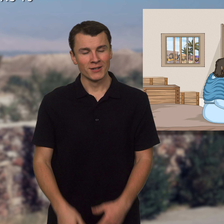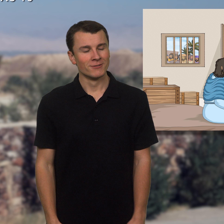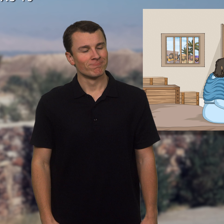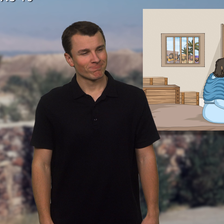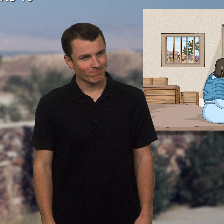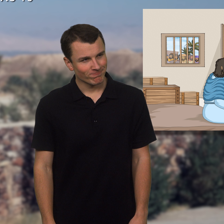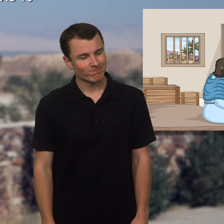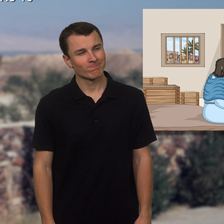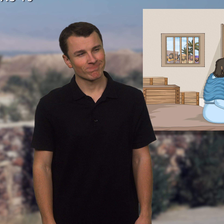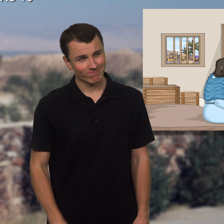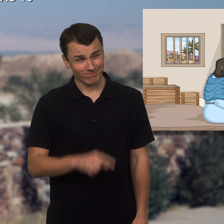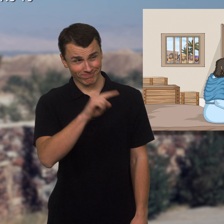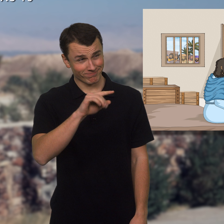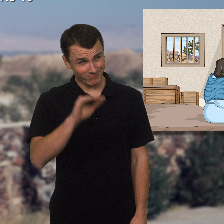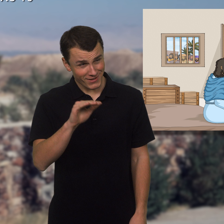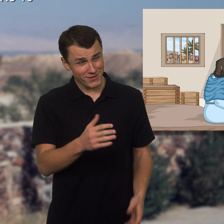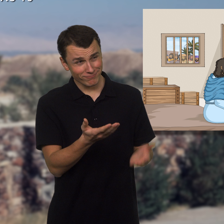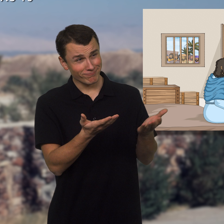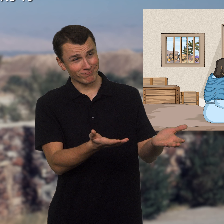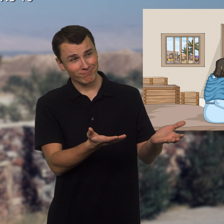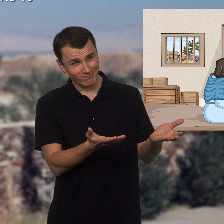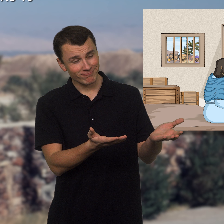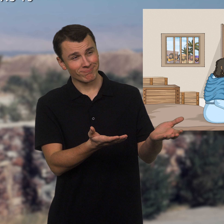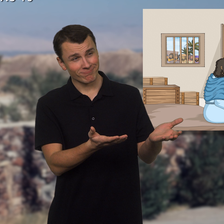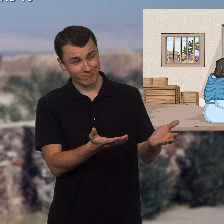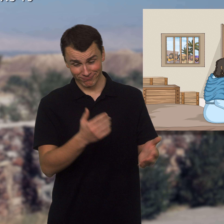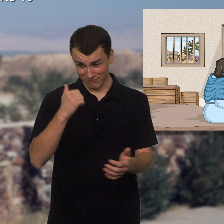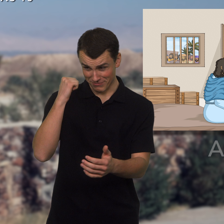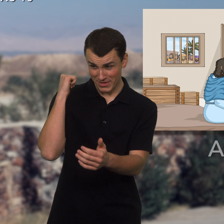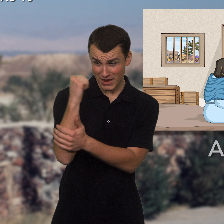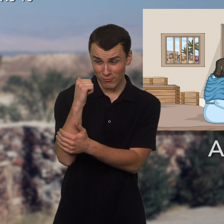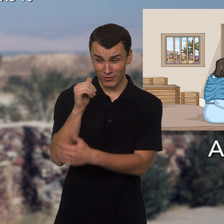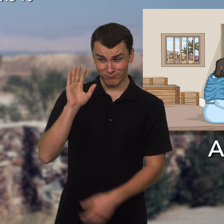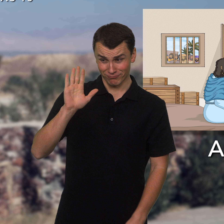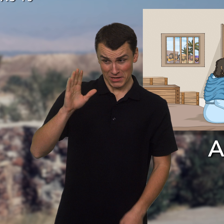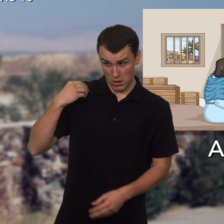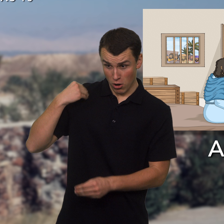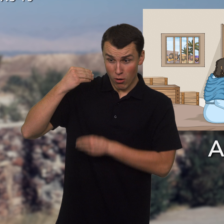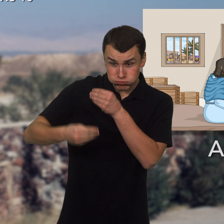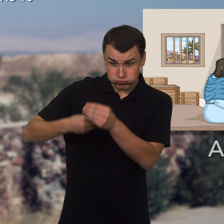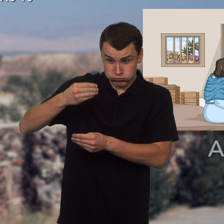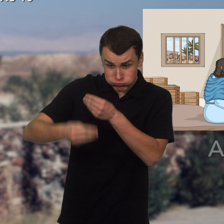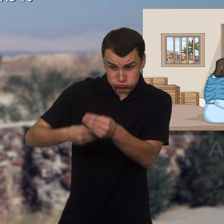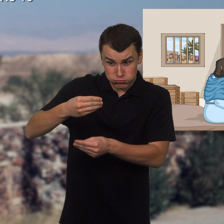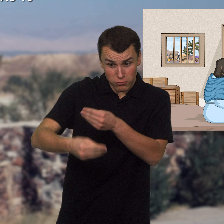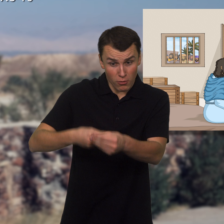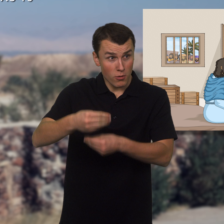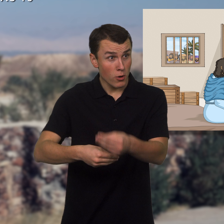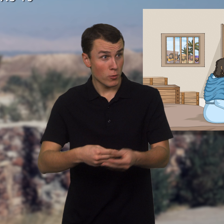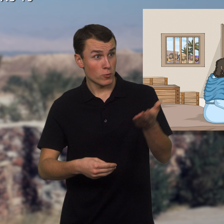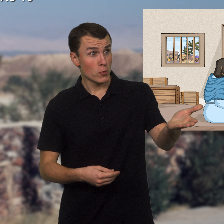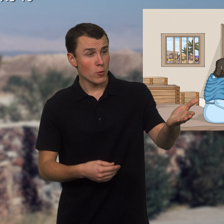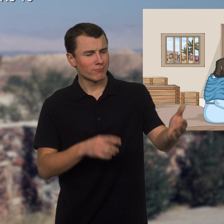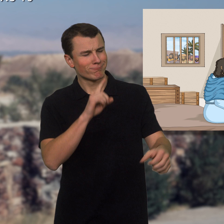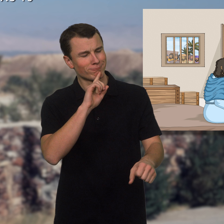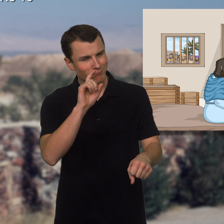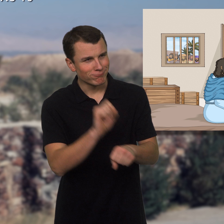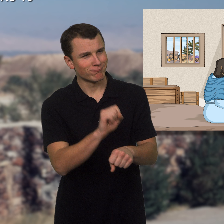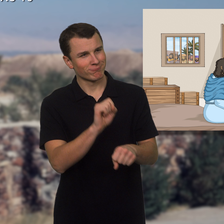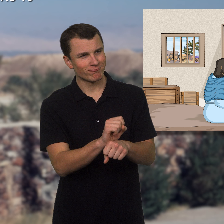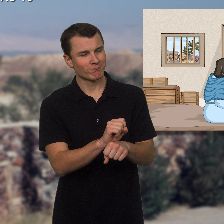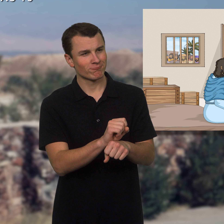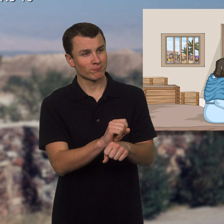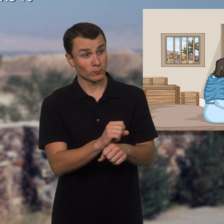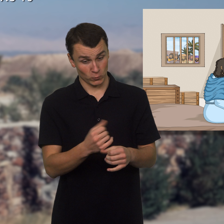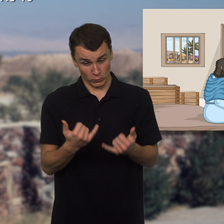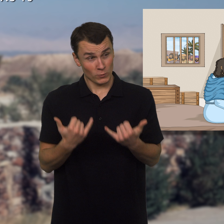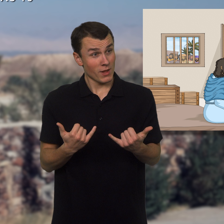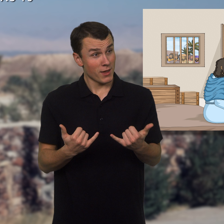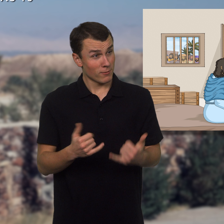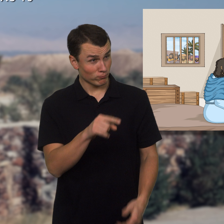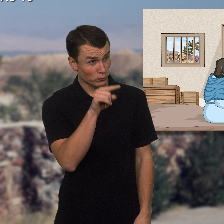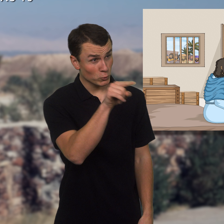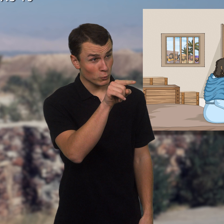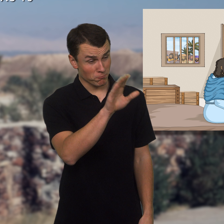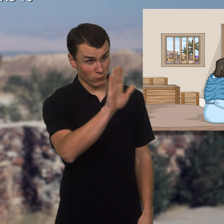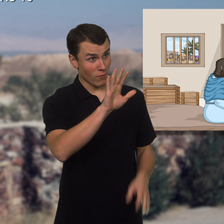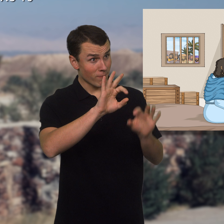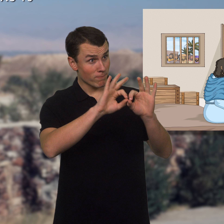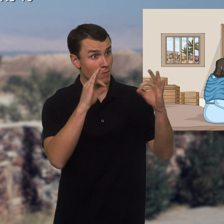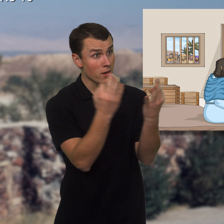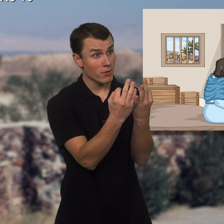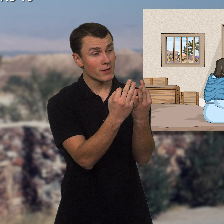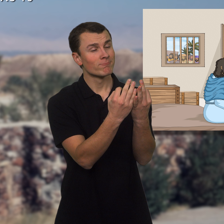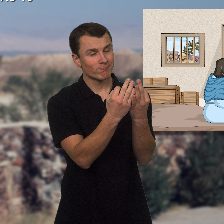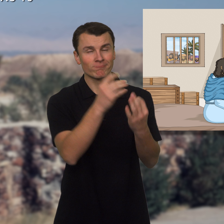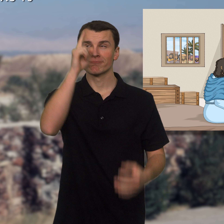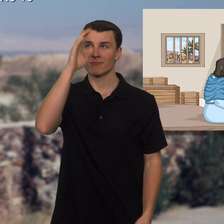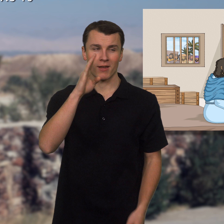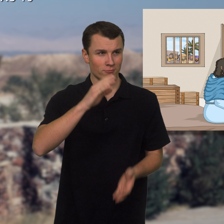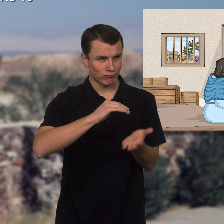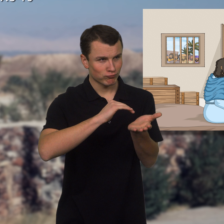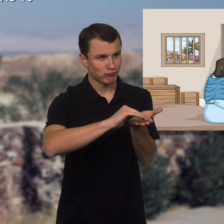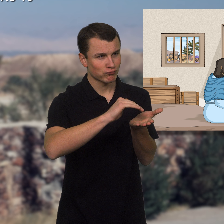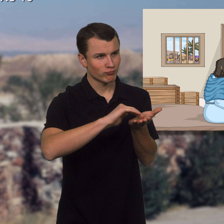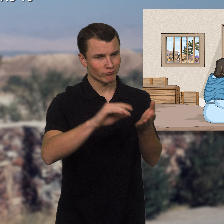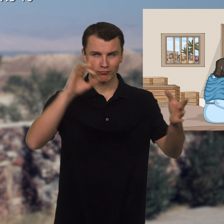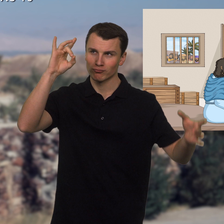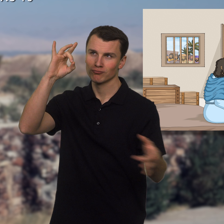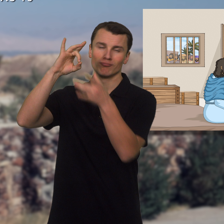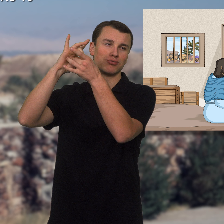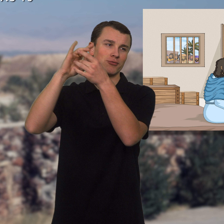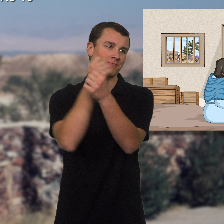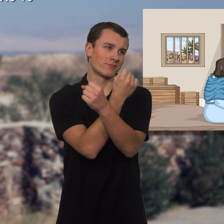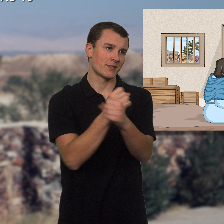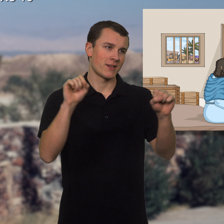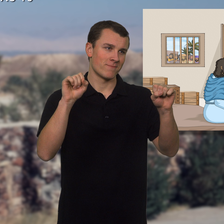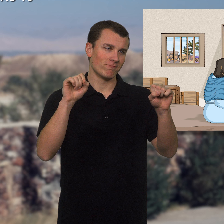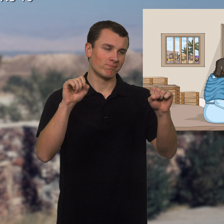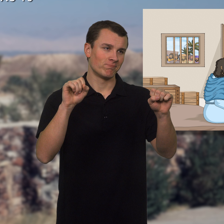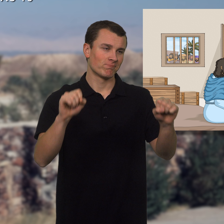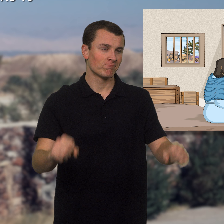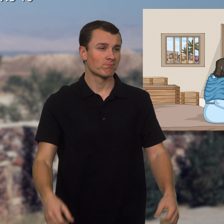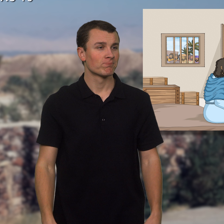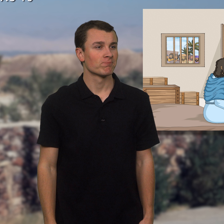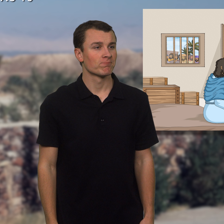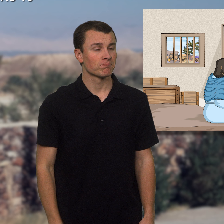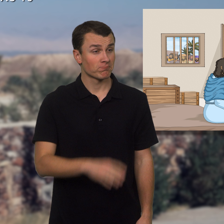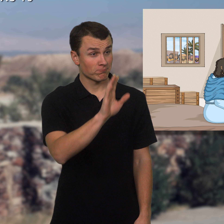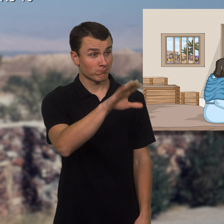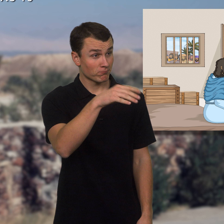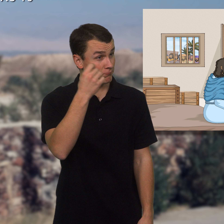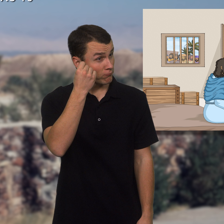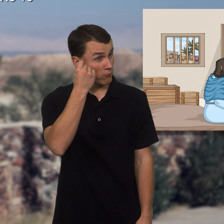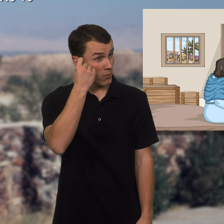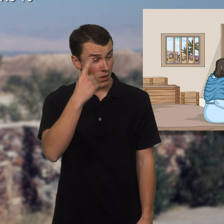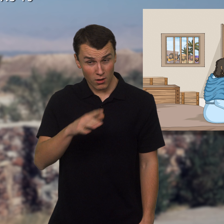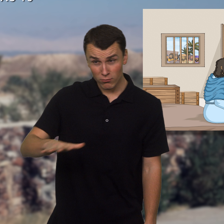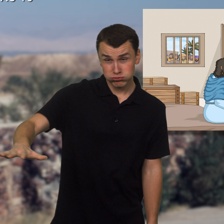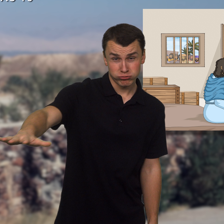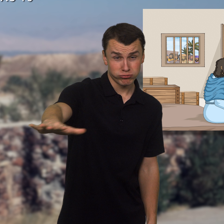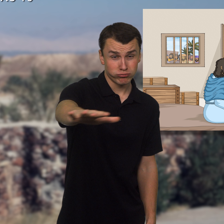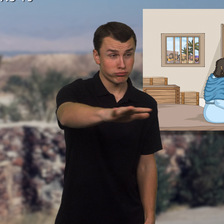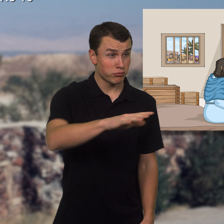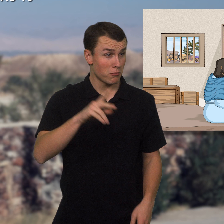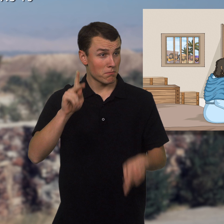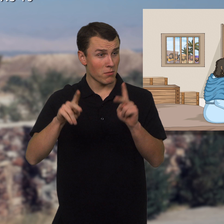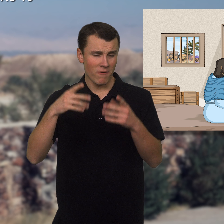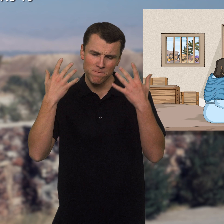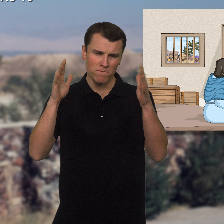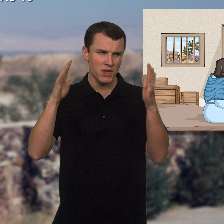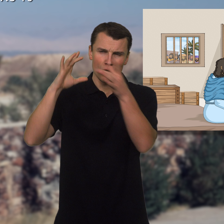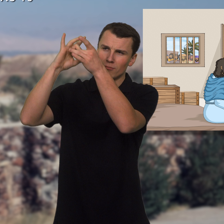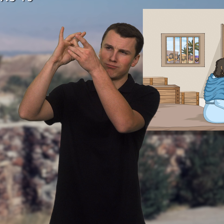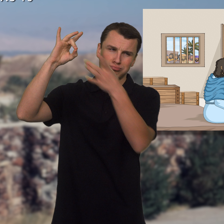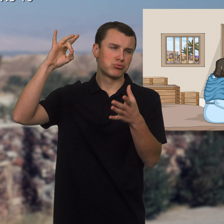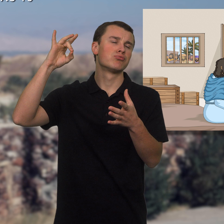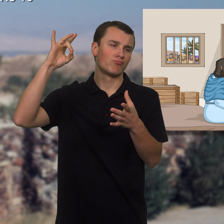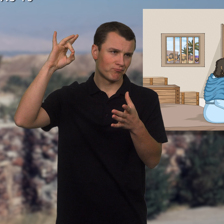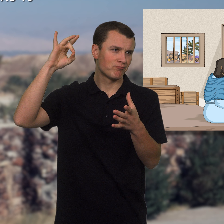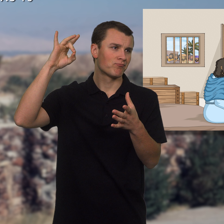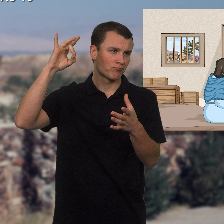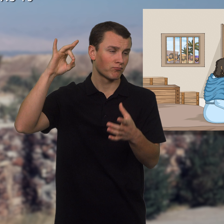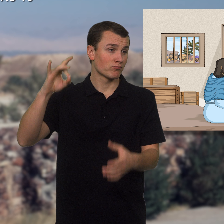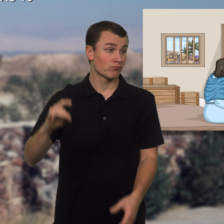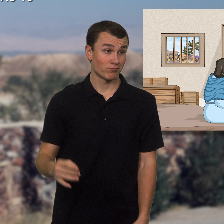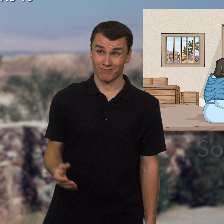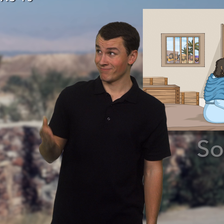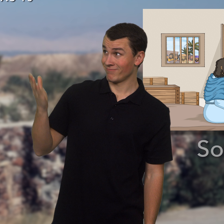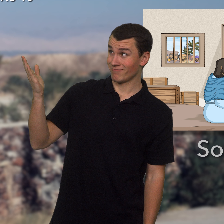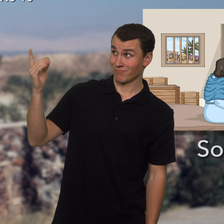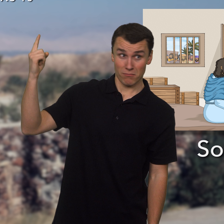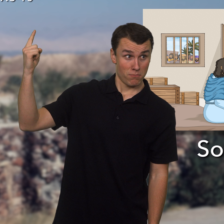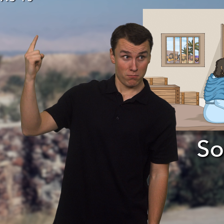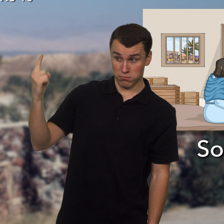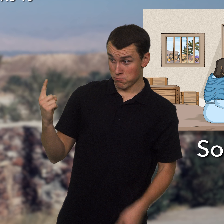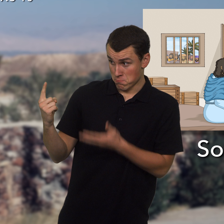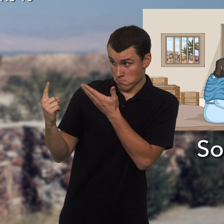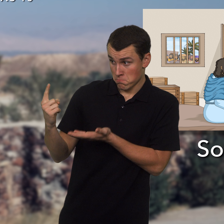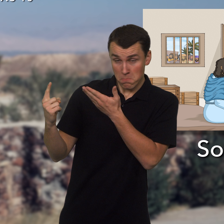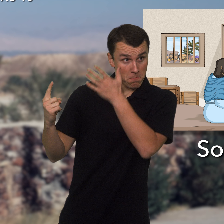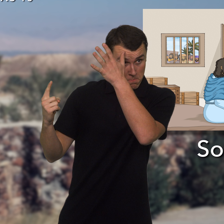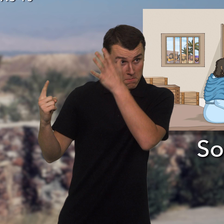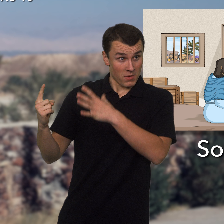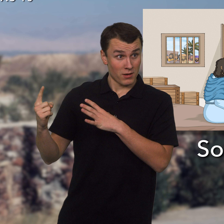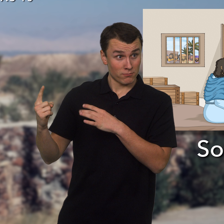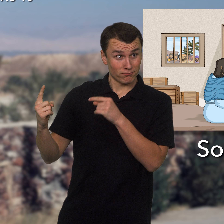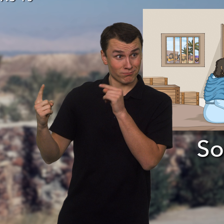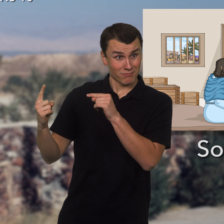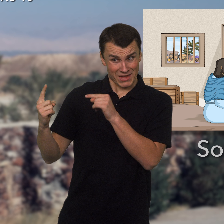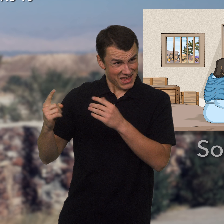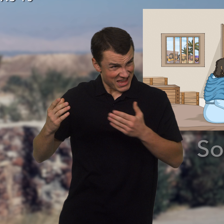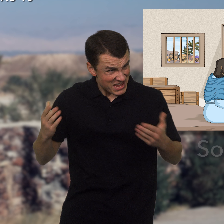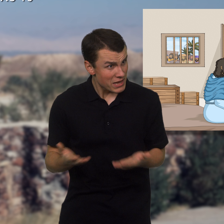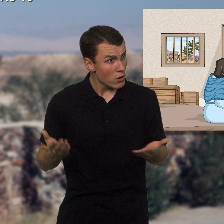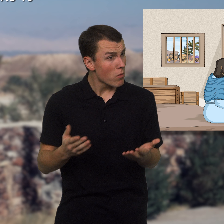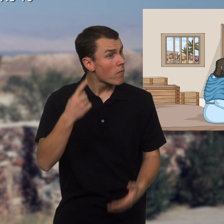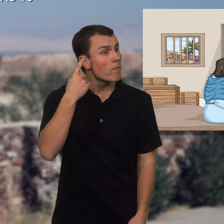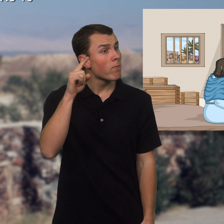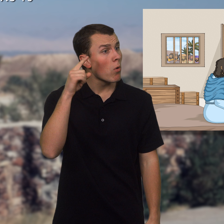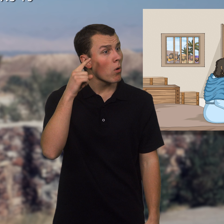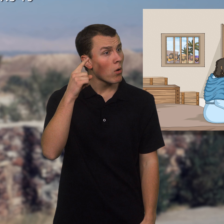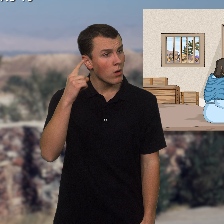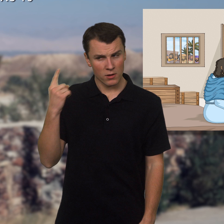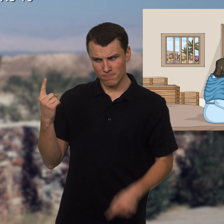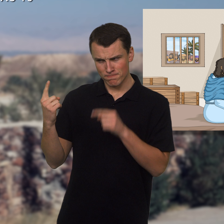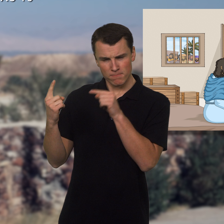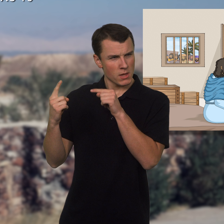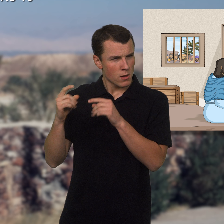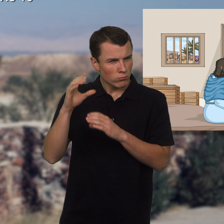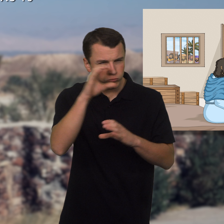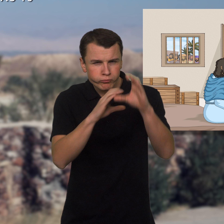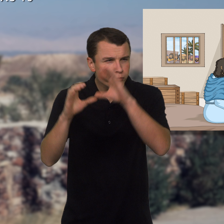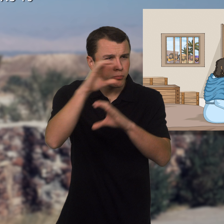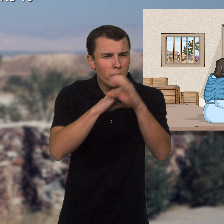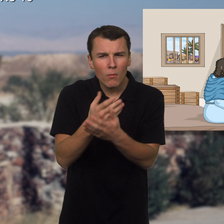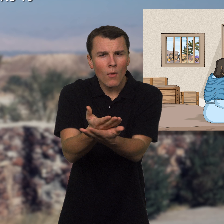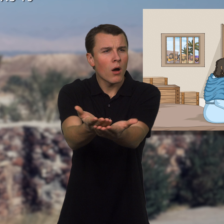Jesus said to him, “Today salvation has come to this house, because this man too is a son of Abraham.